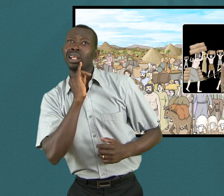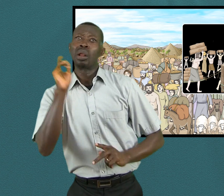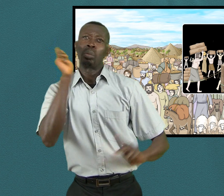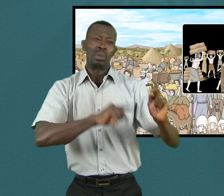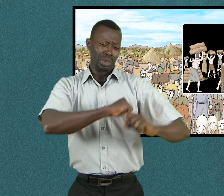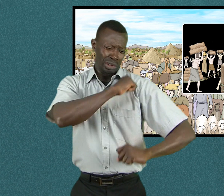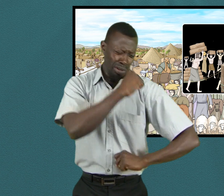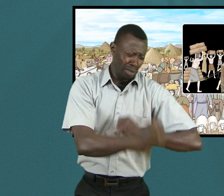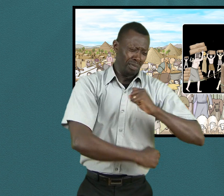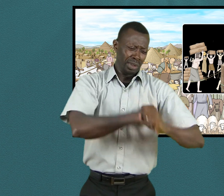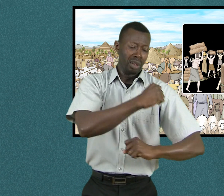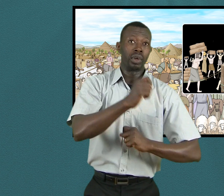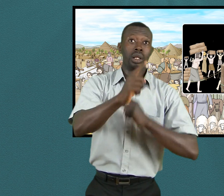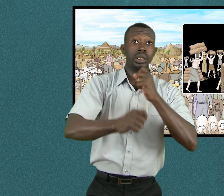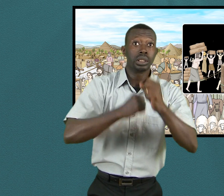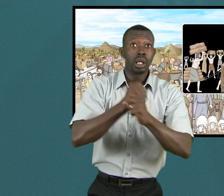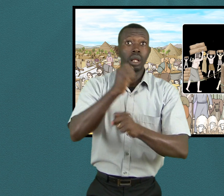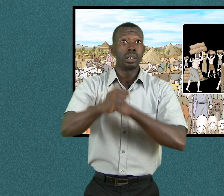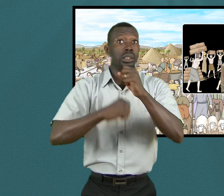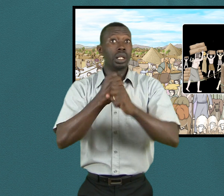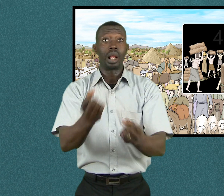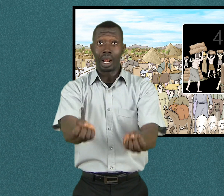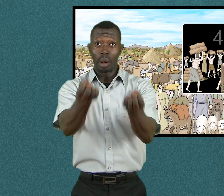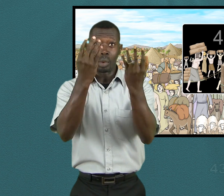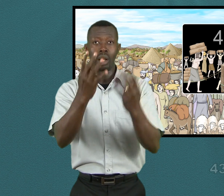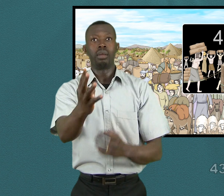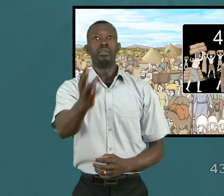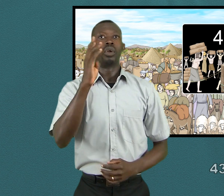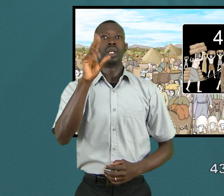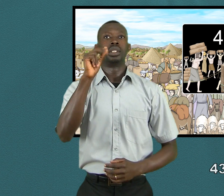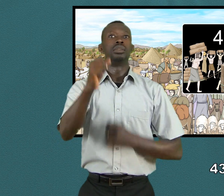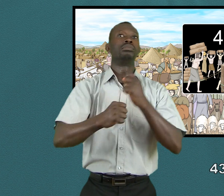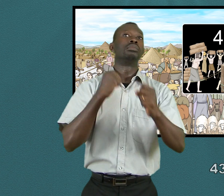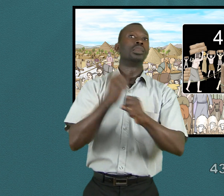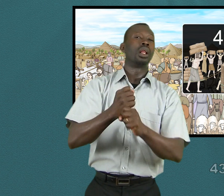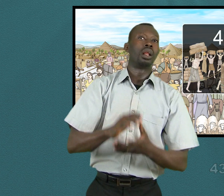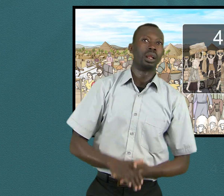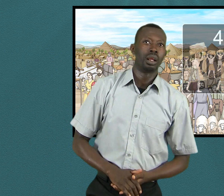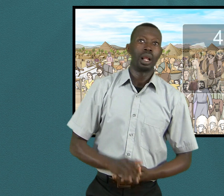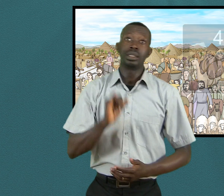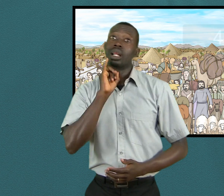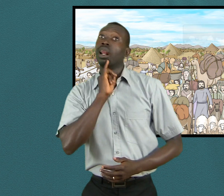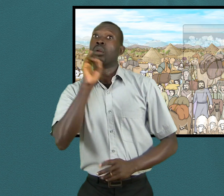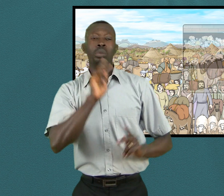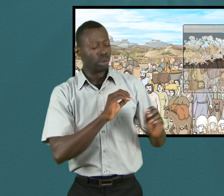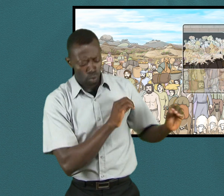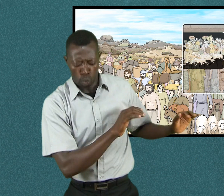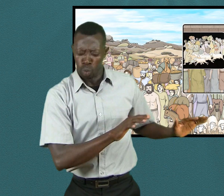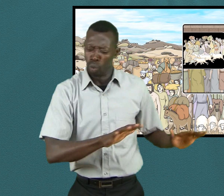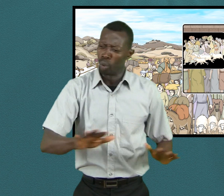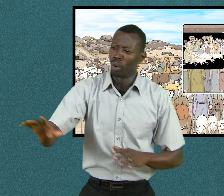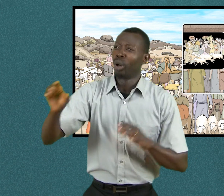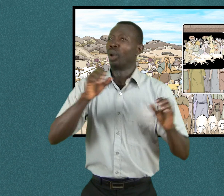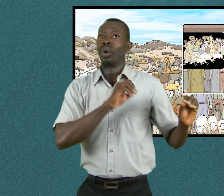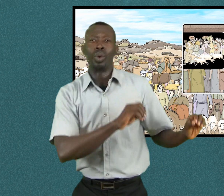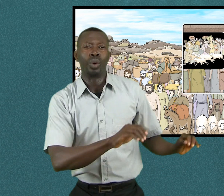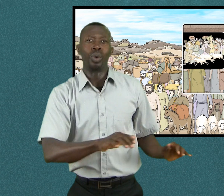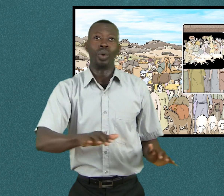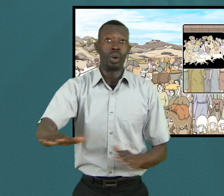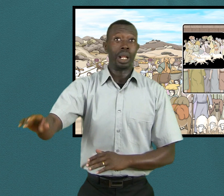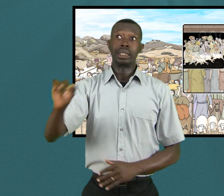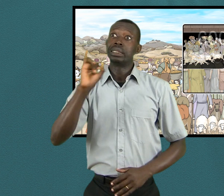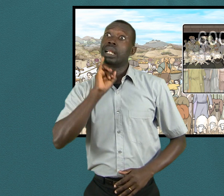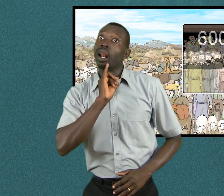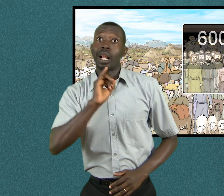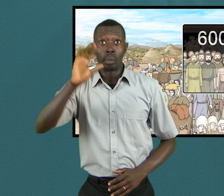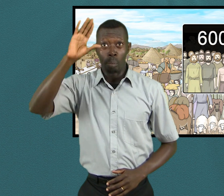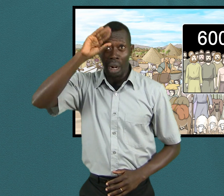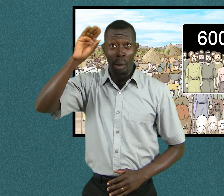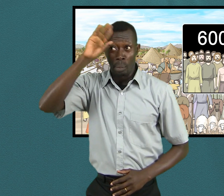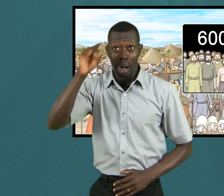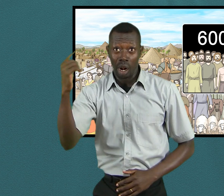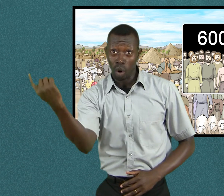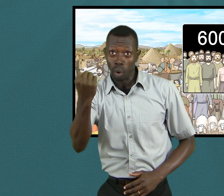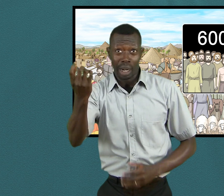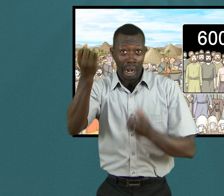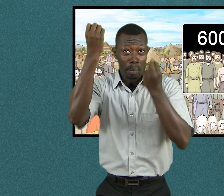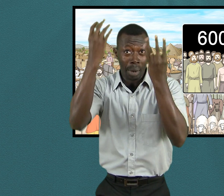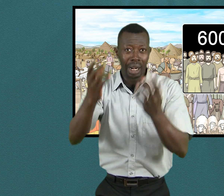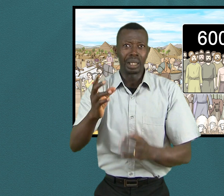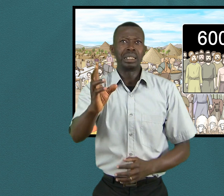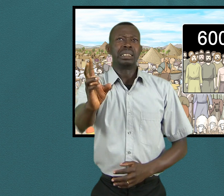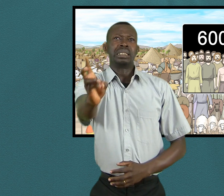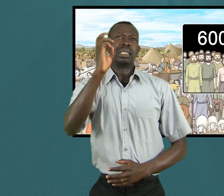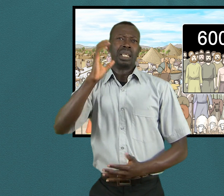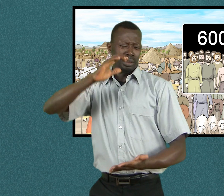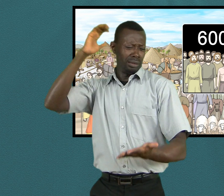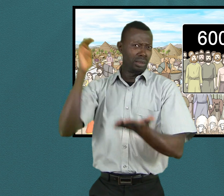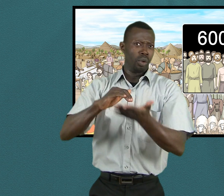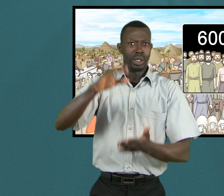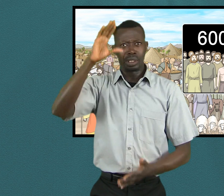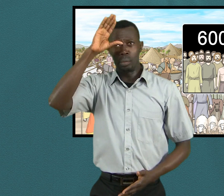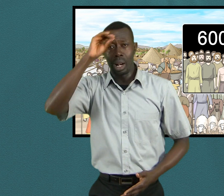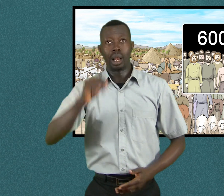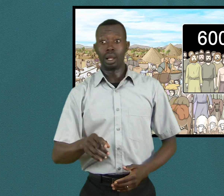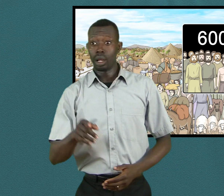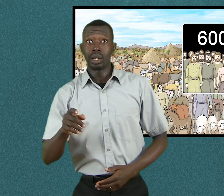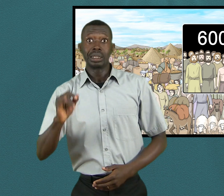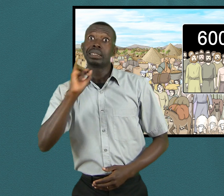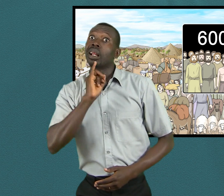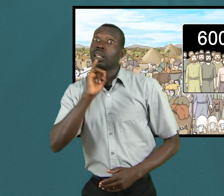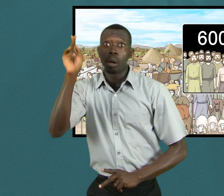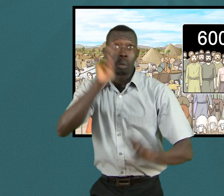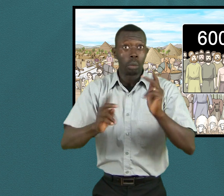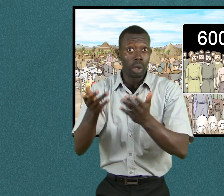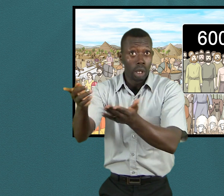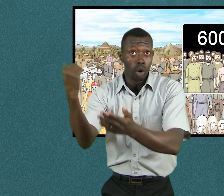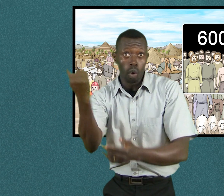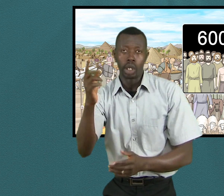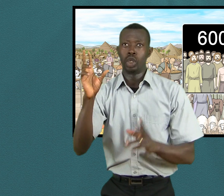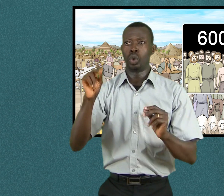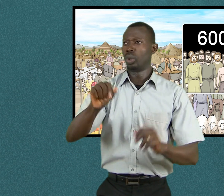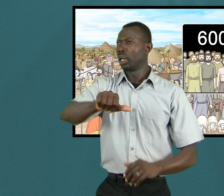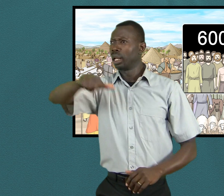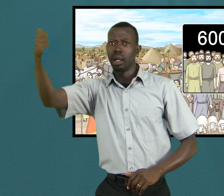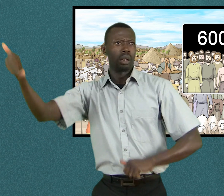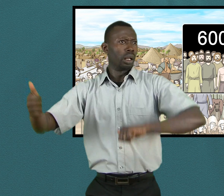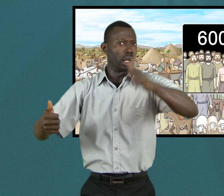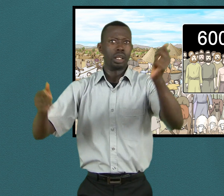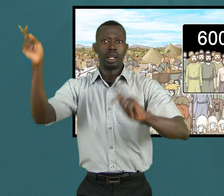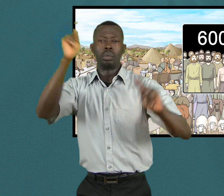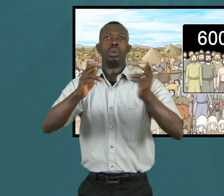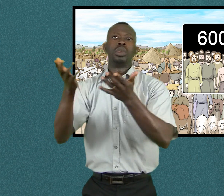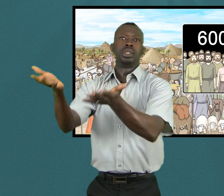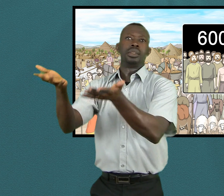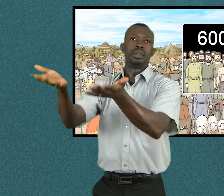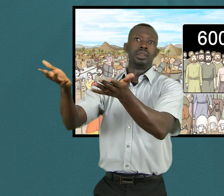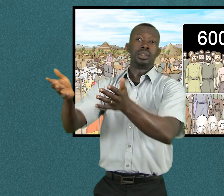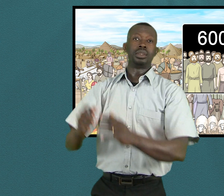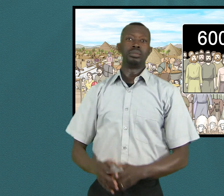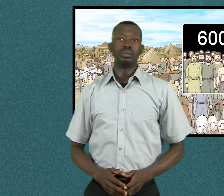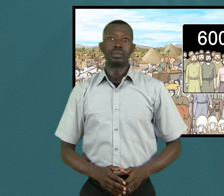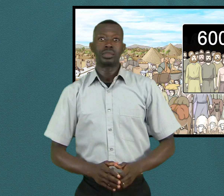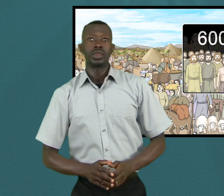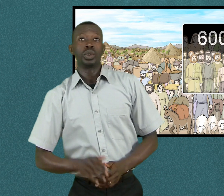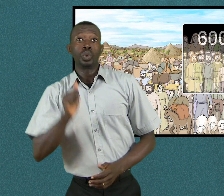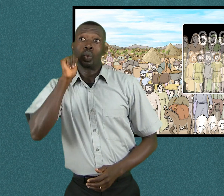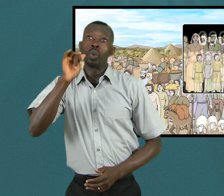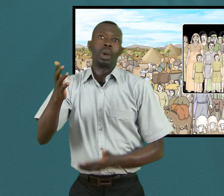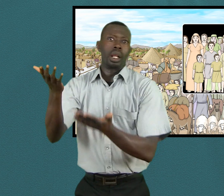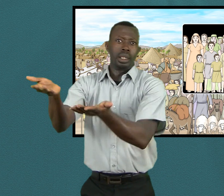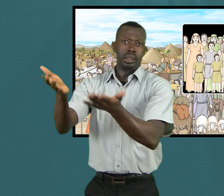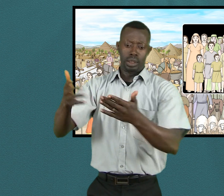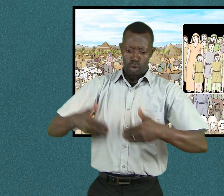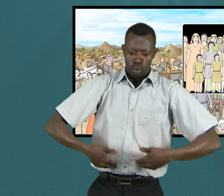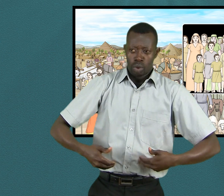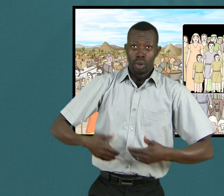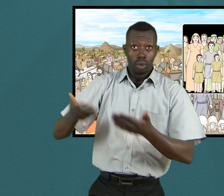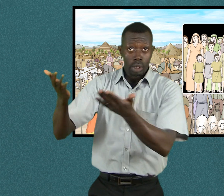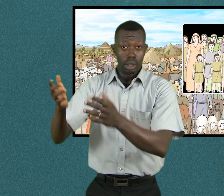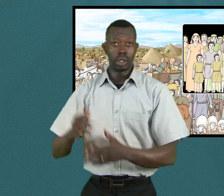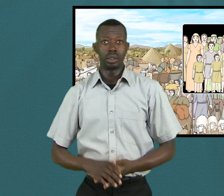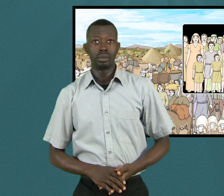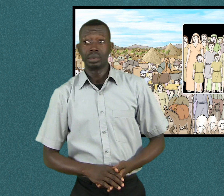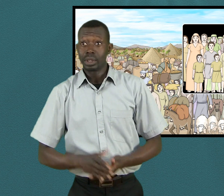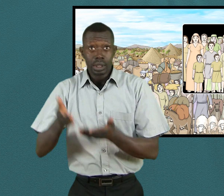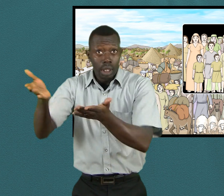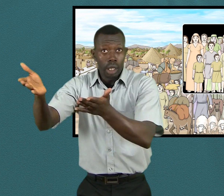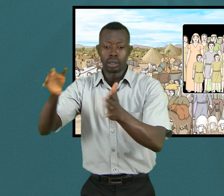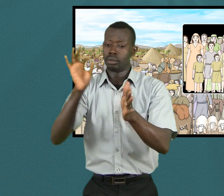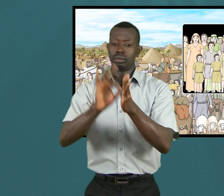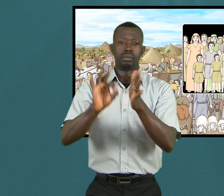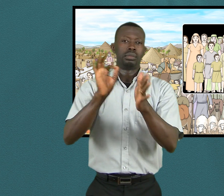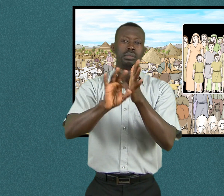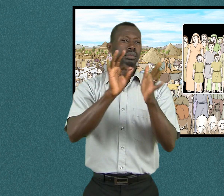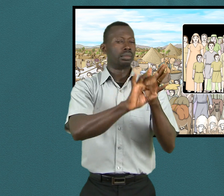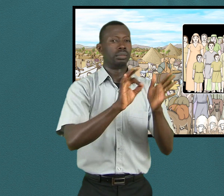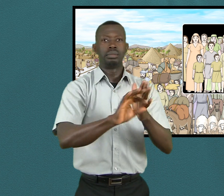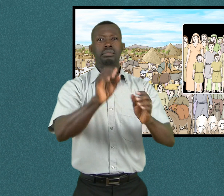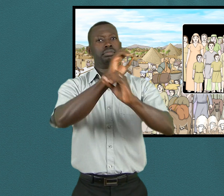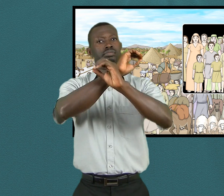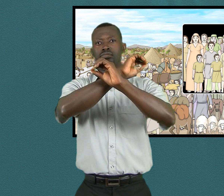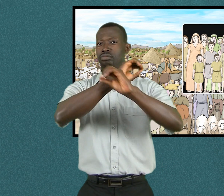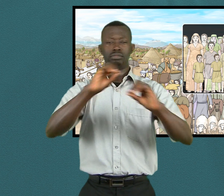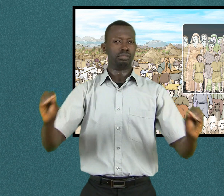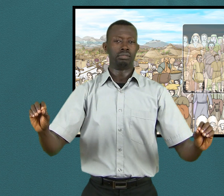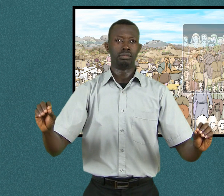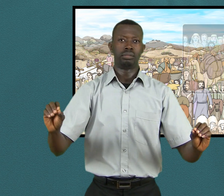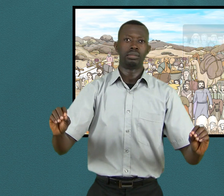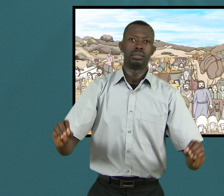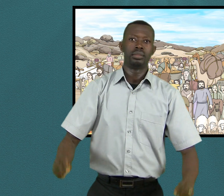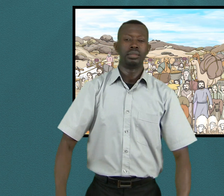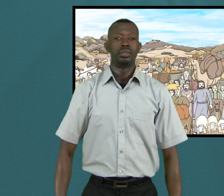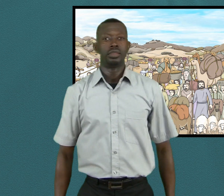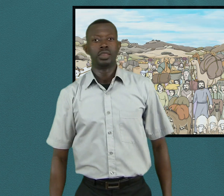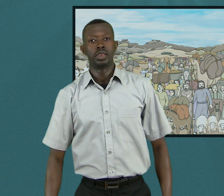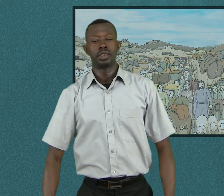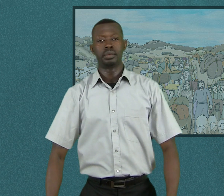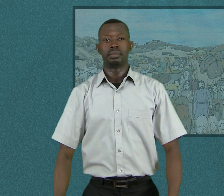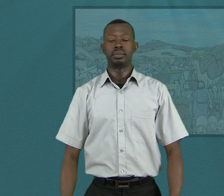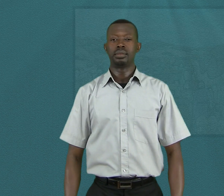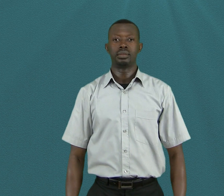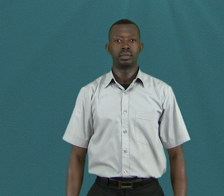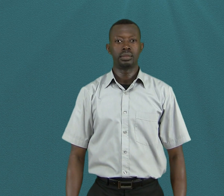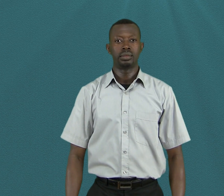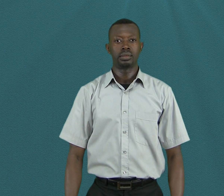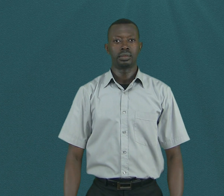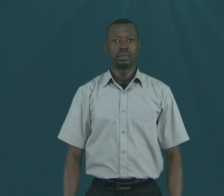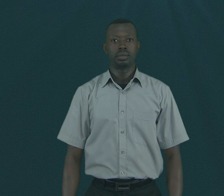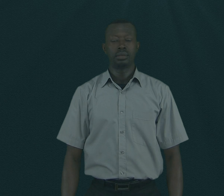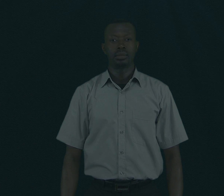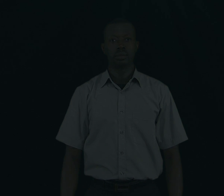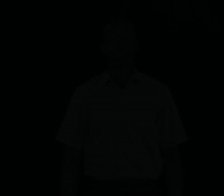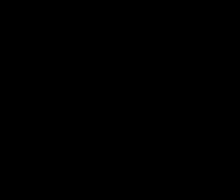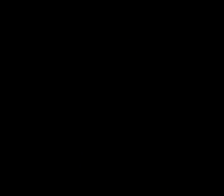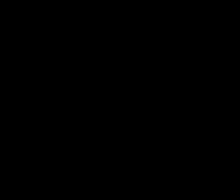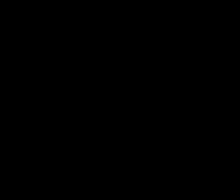Now the duration of the Israelites’ stay in Egypt was 430 years. At the end of the 430 years, to the very day, all the LORD’s divisions went out of the land of Egypt.